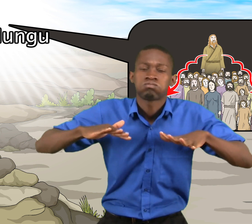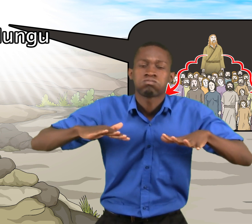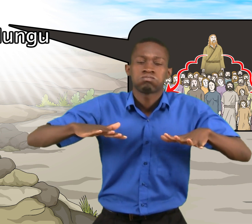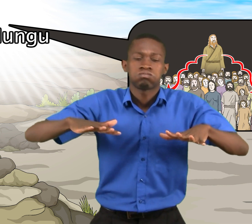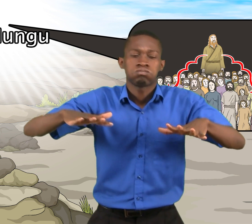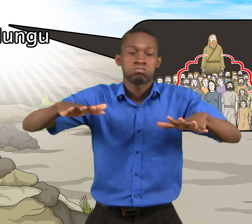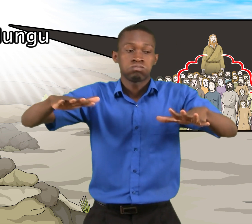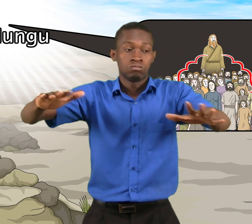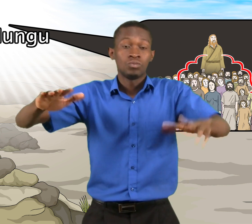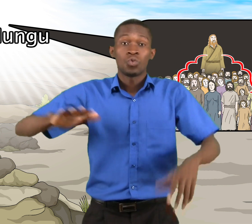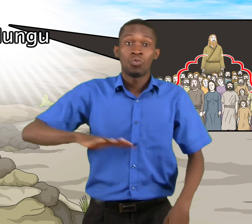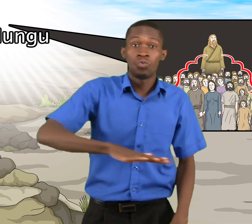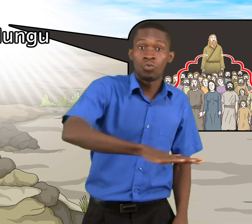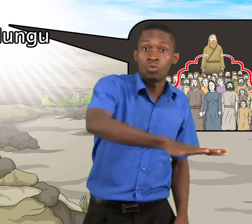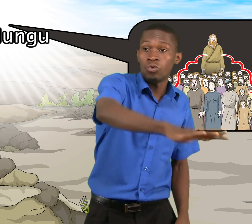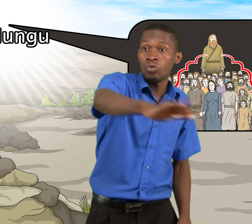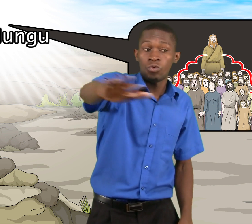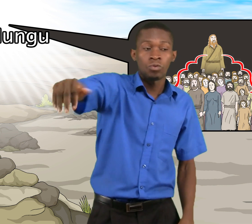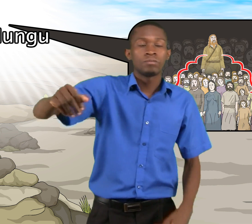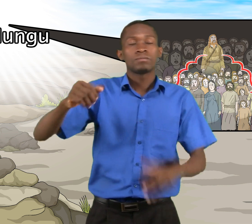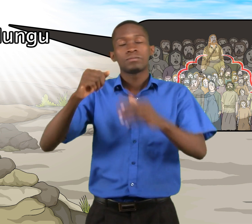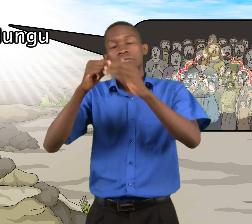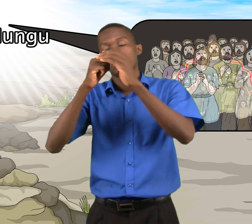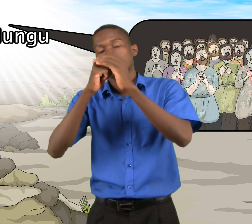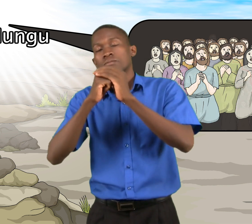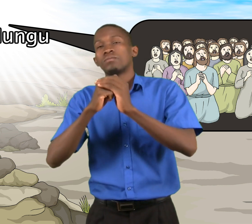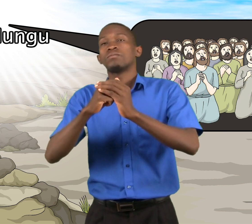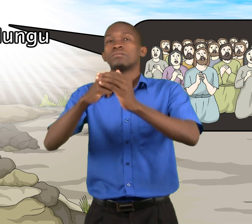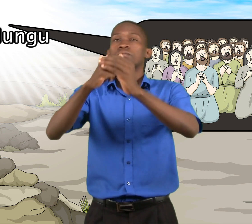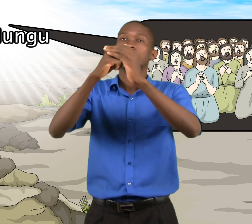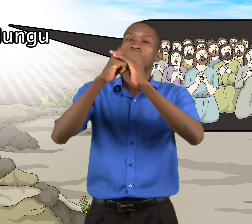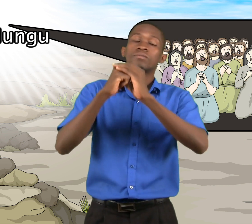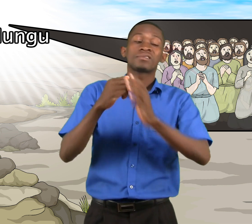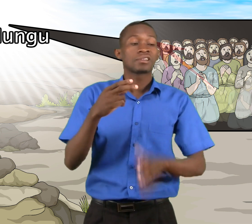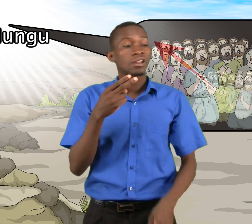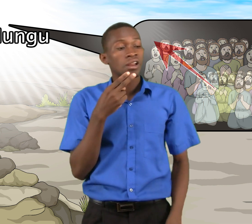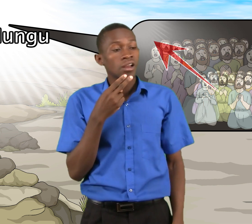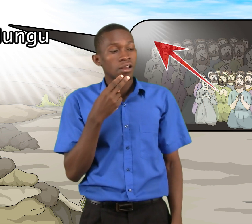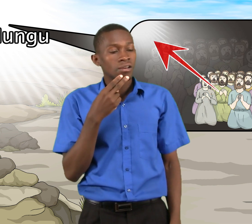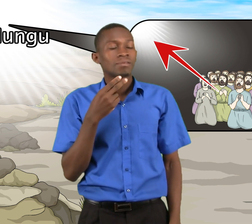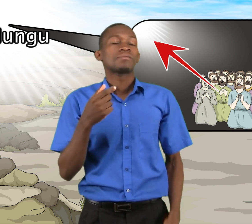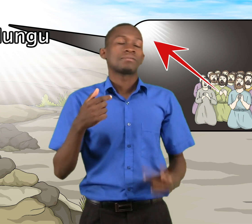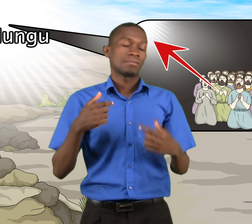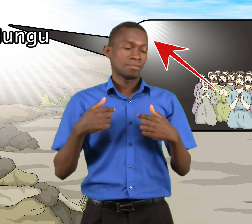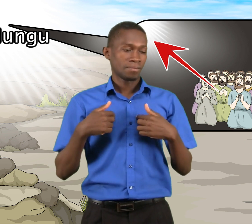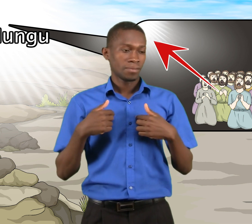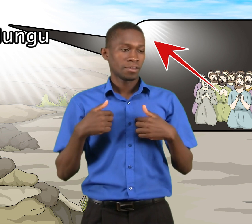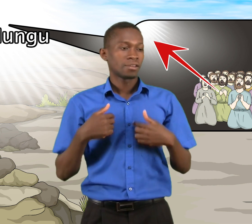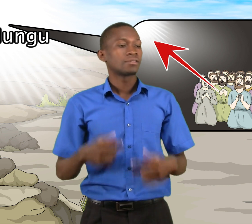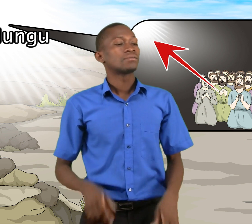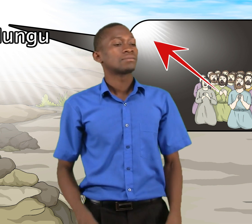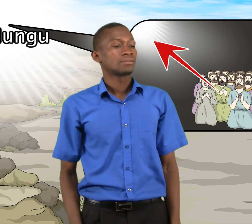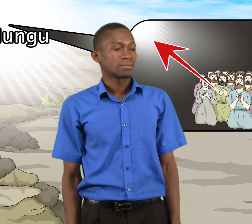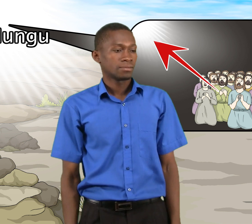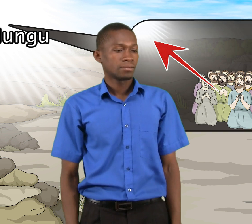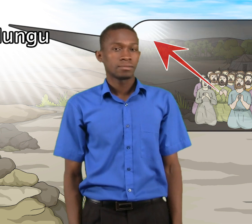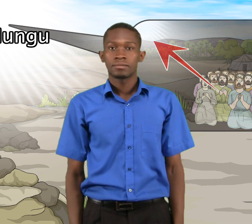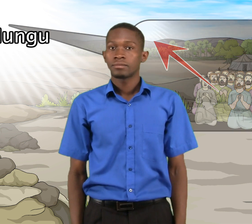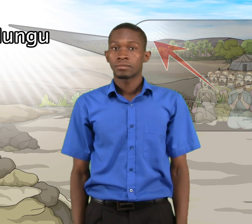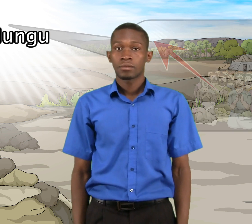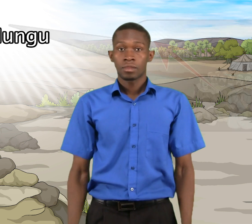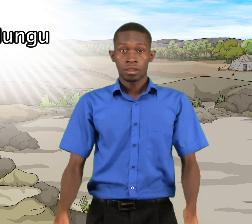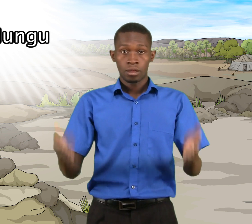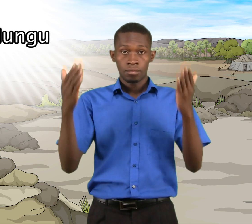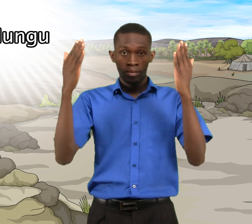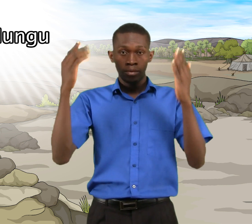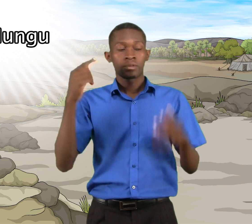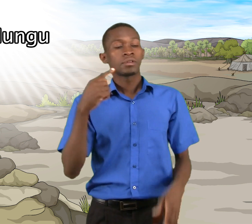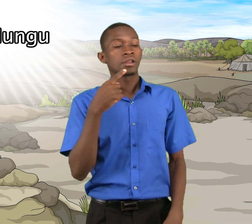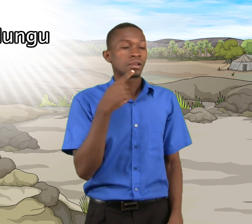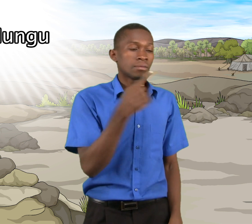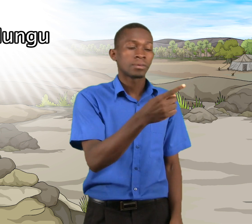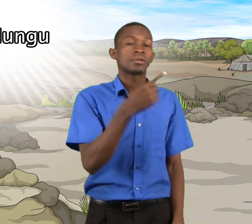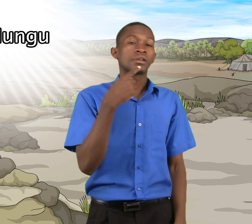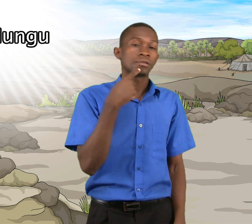and I will be their God.”